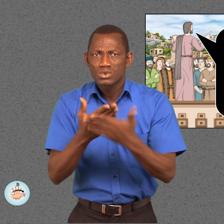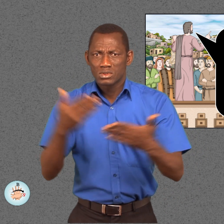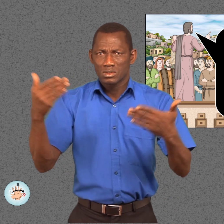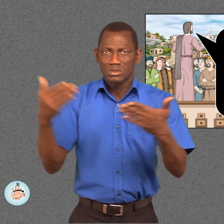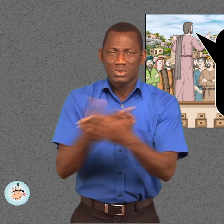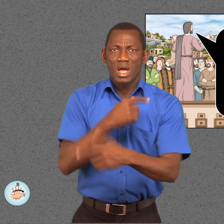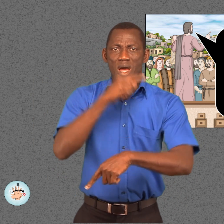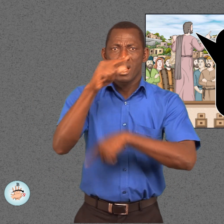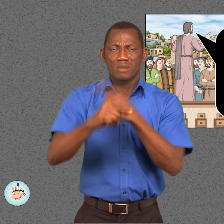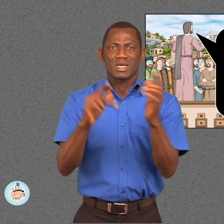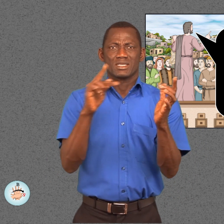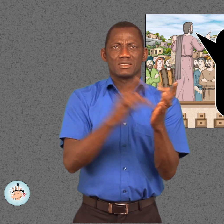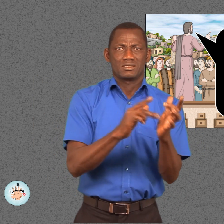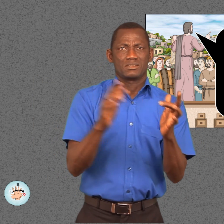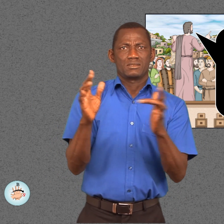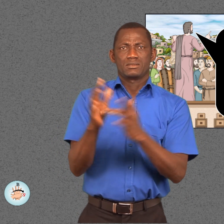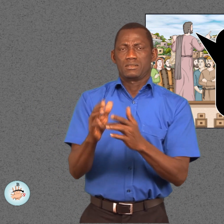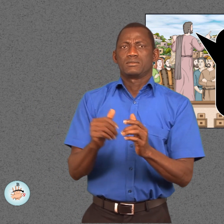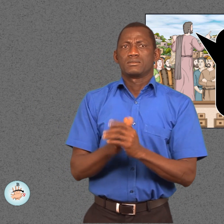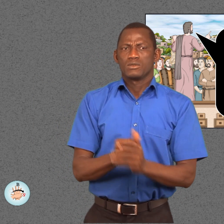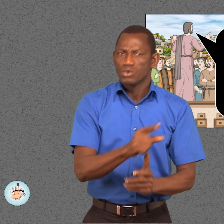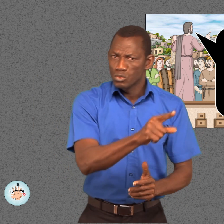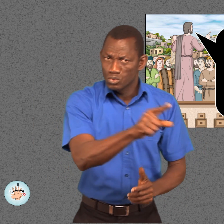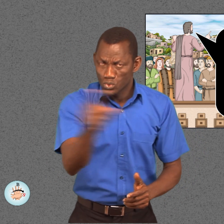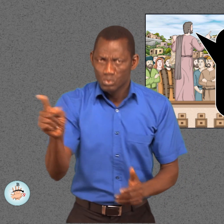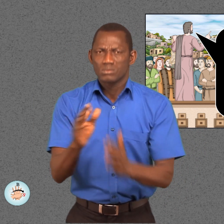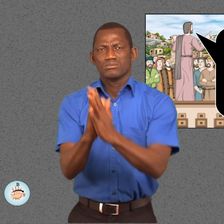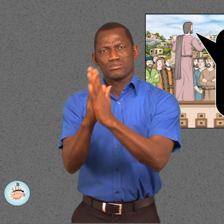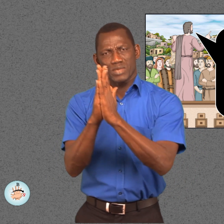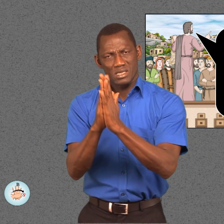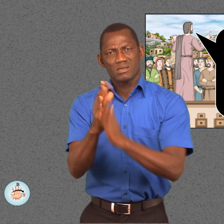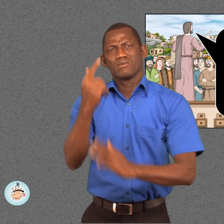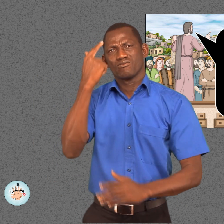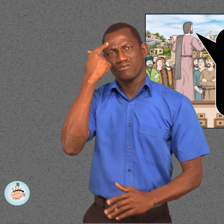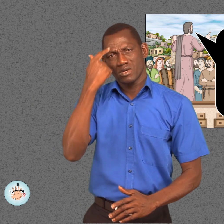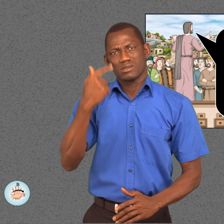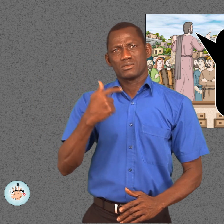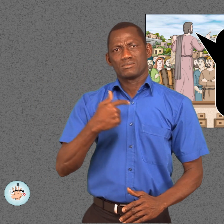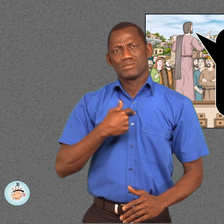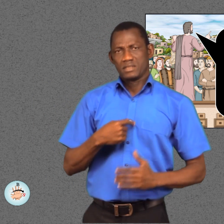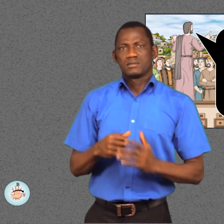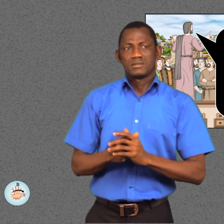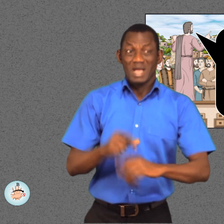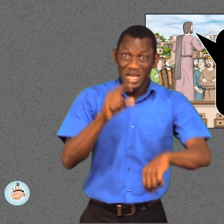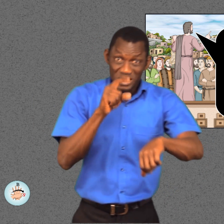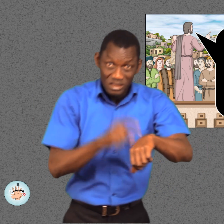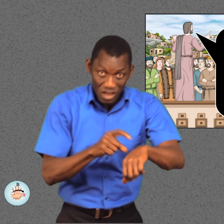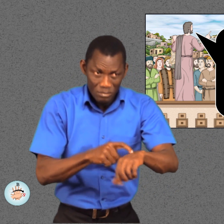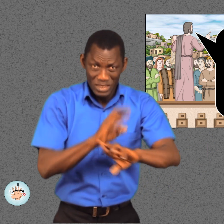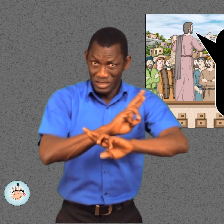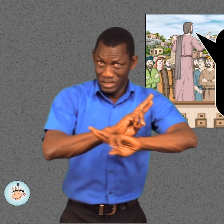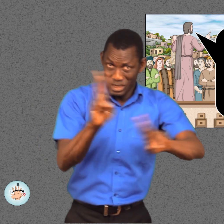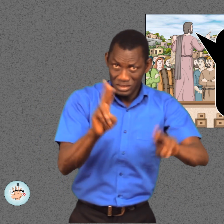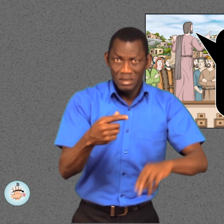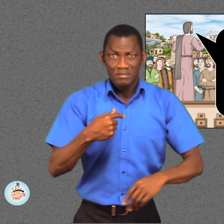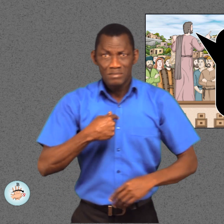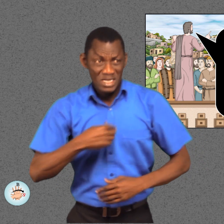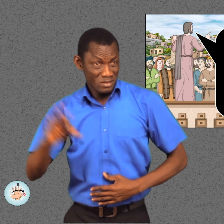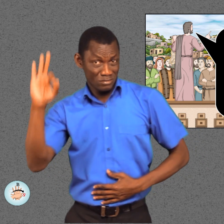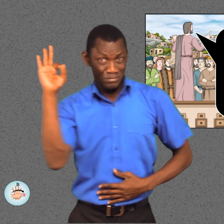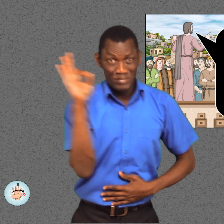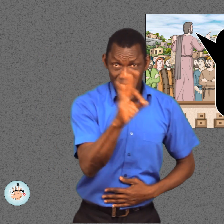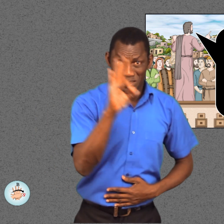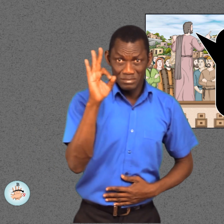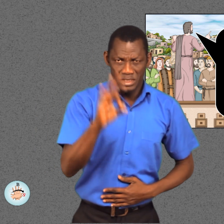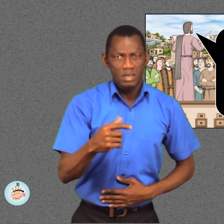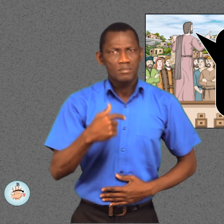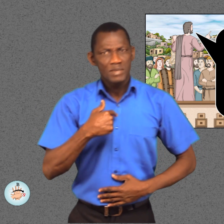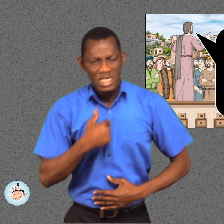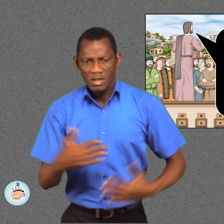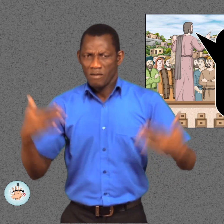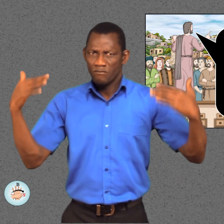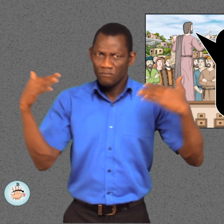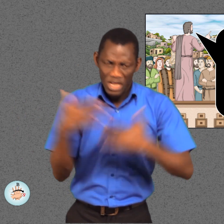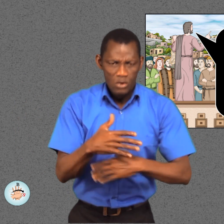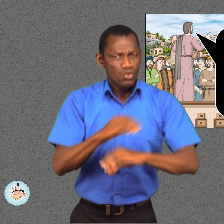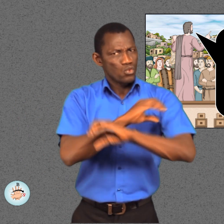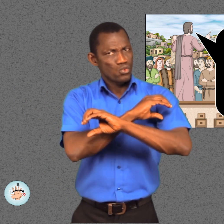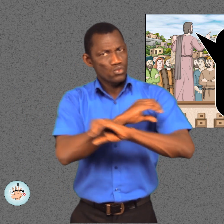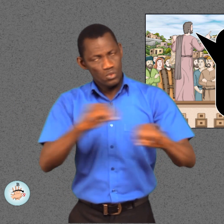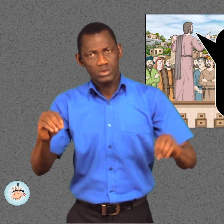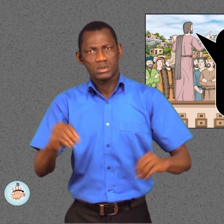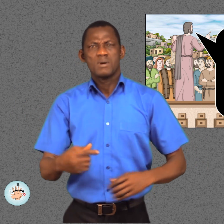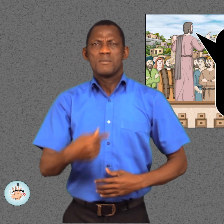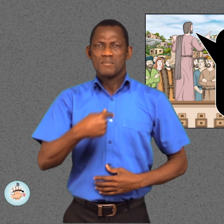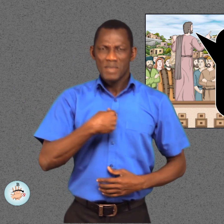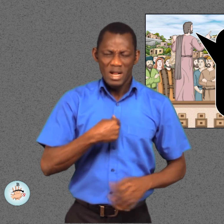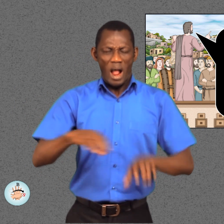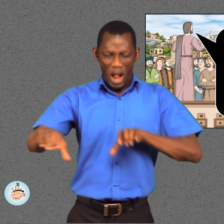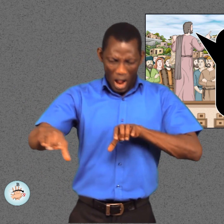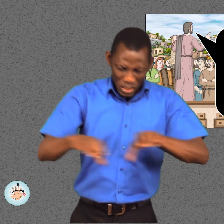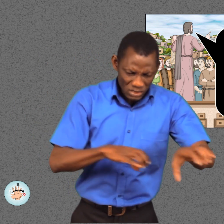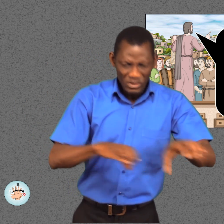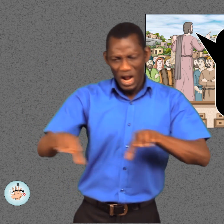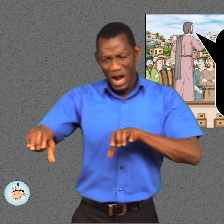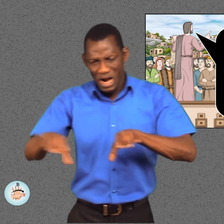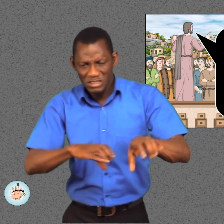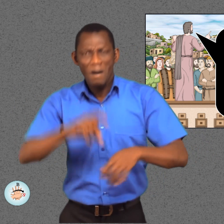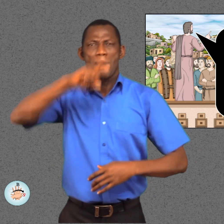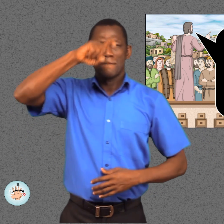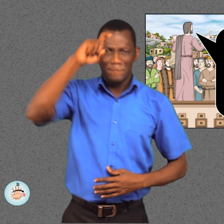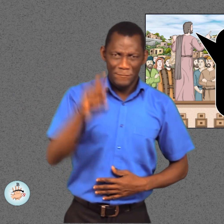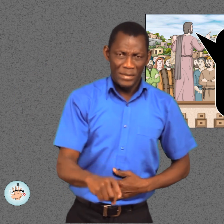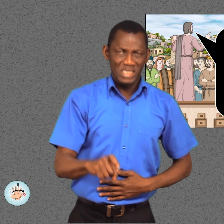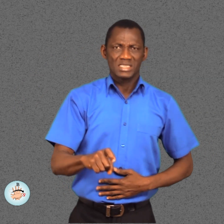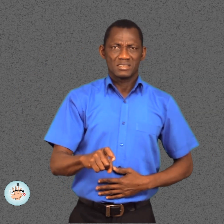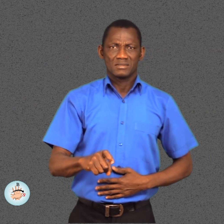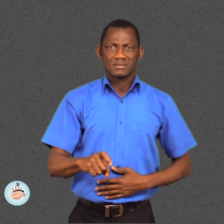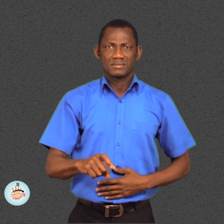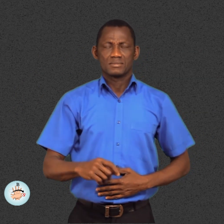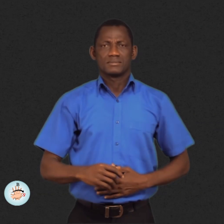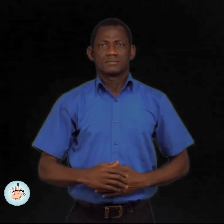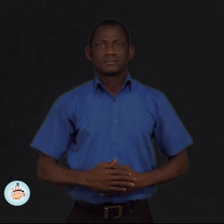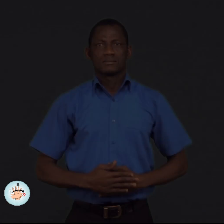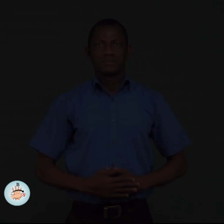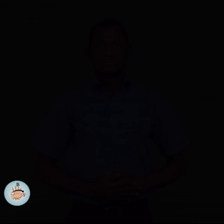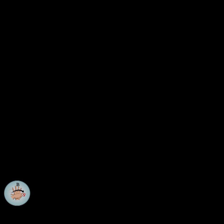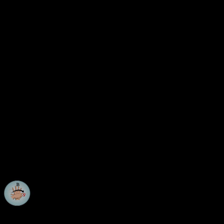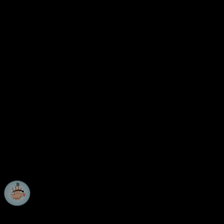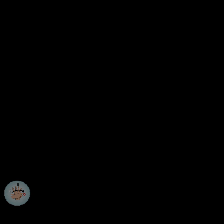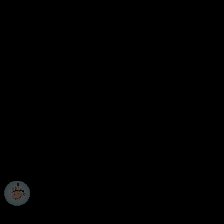Pray that I may proclaim it fearlessly, as I should.